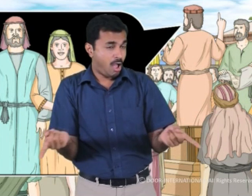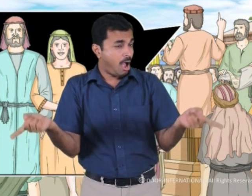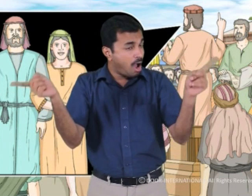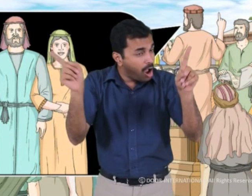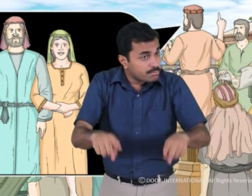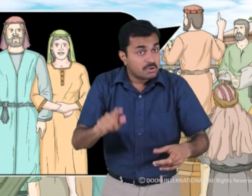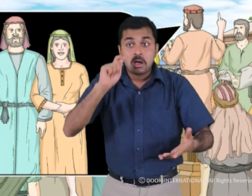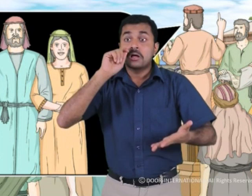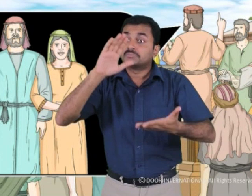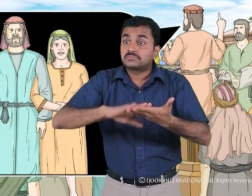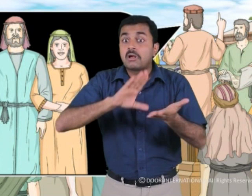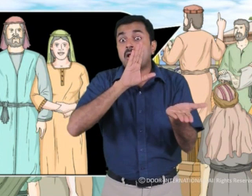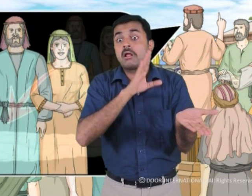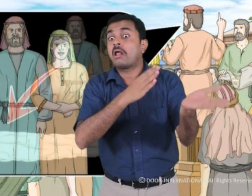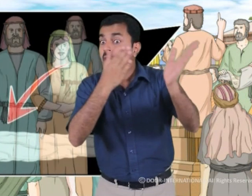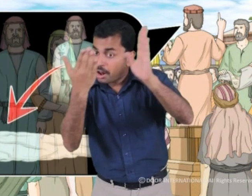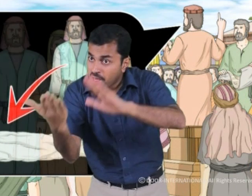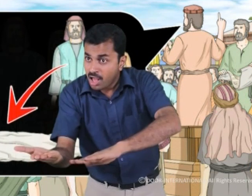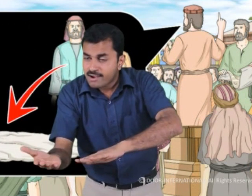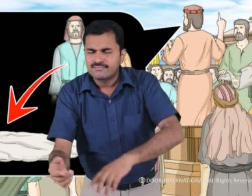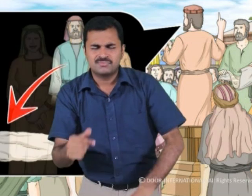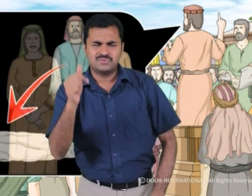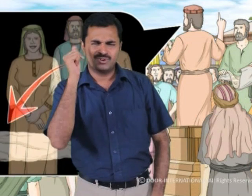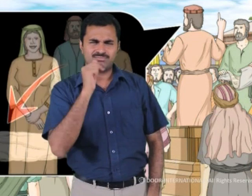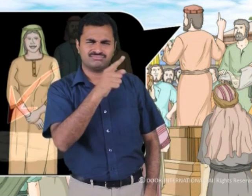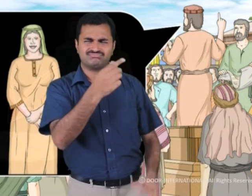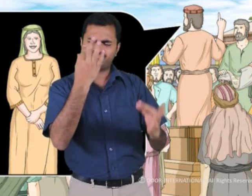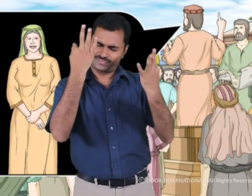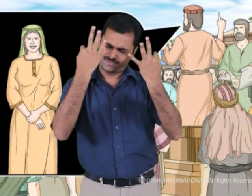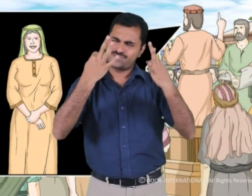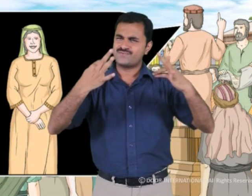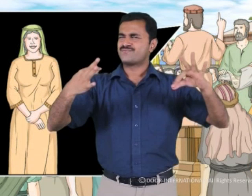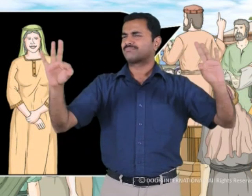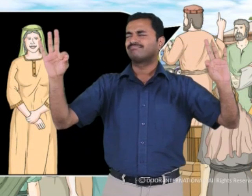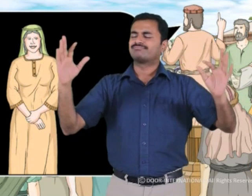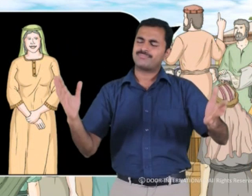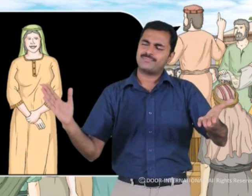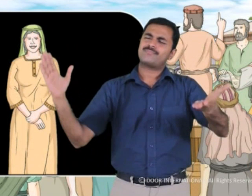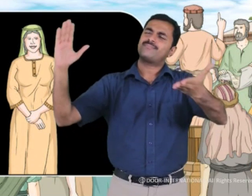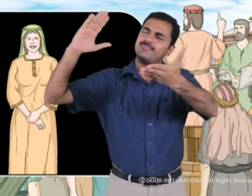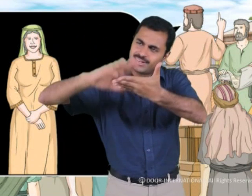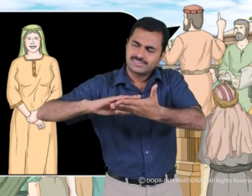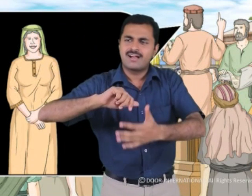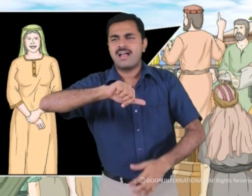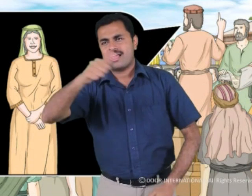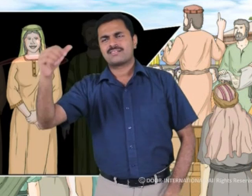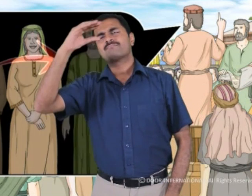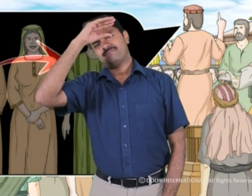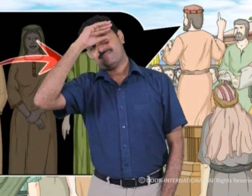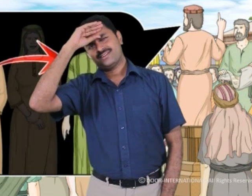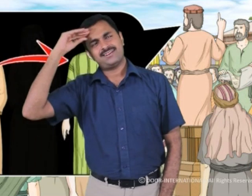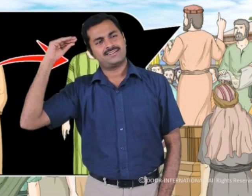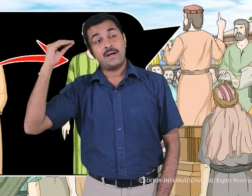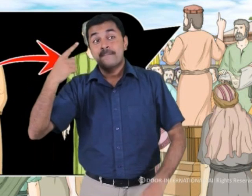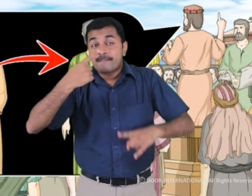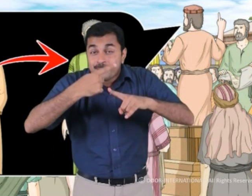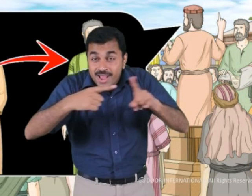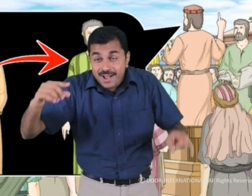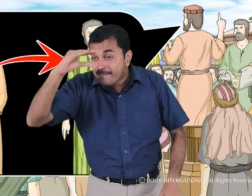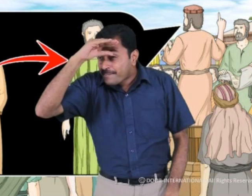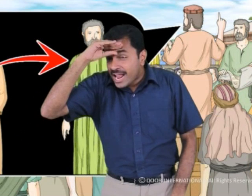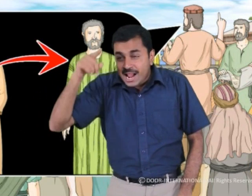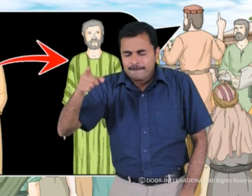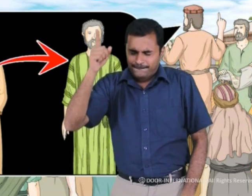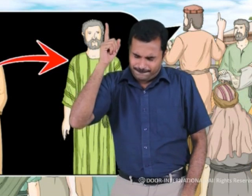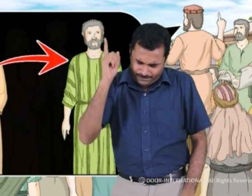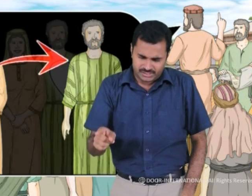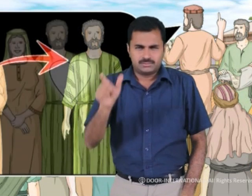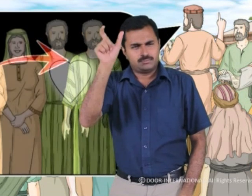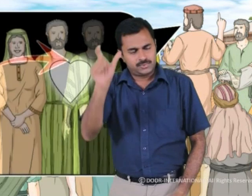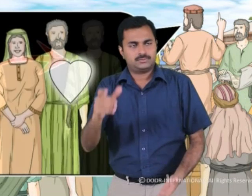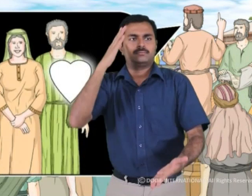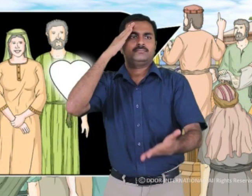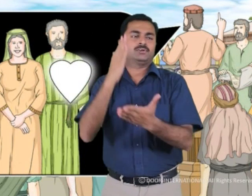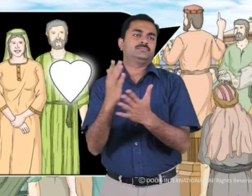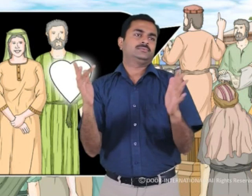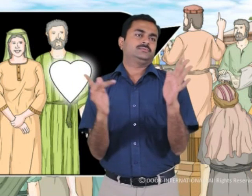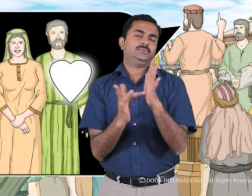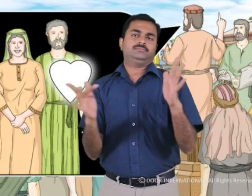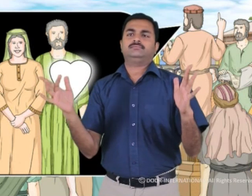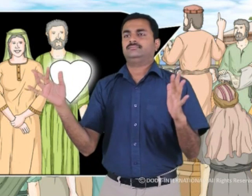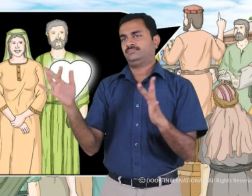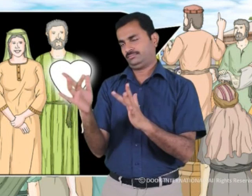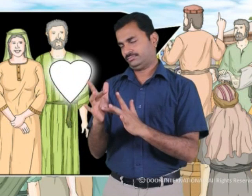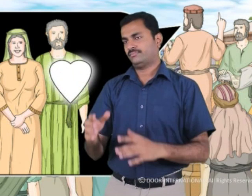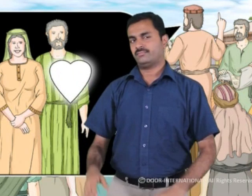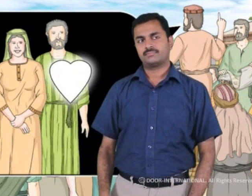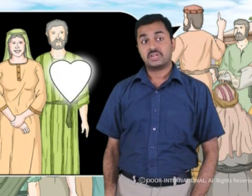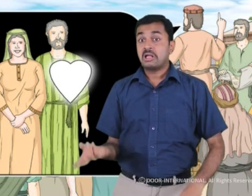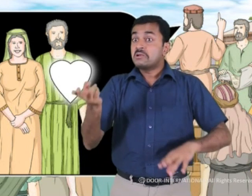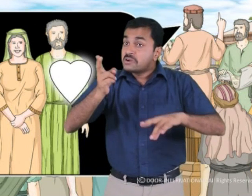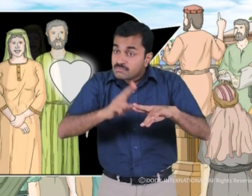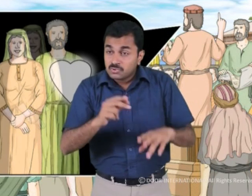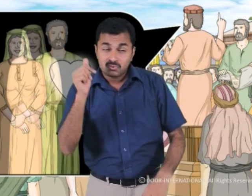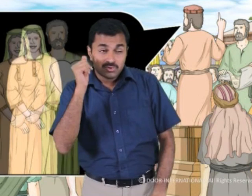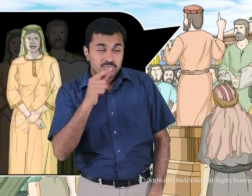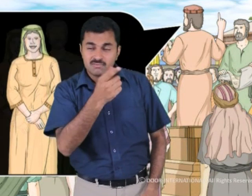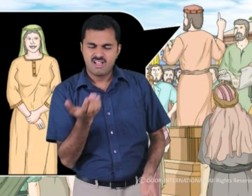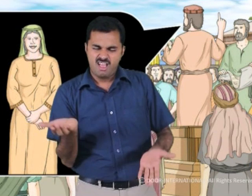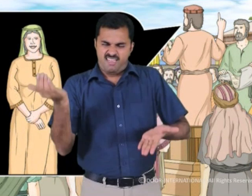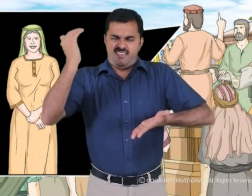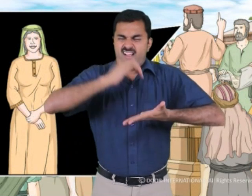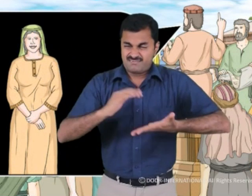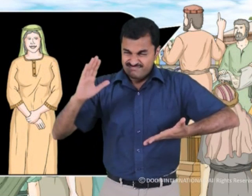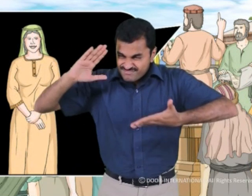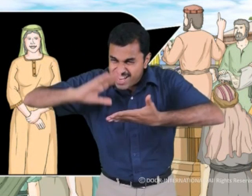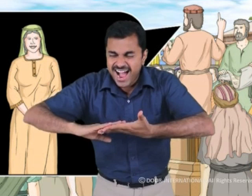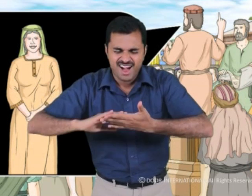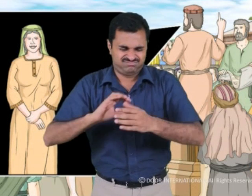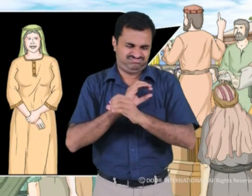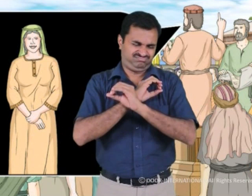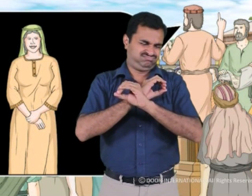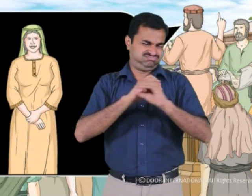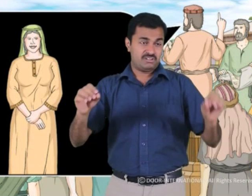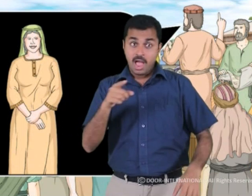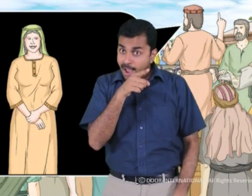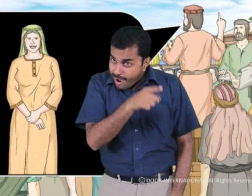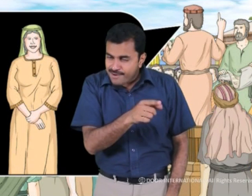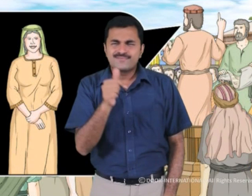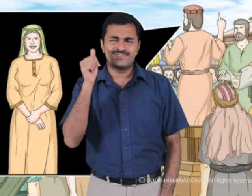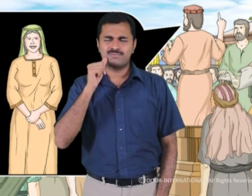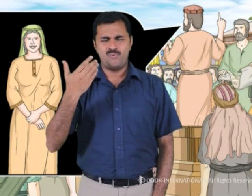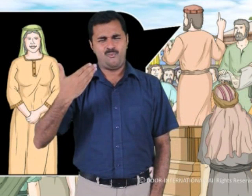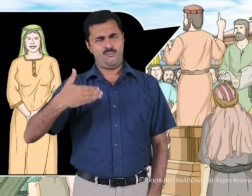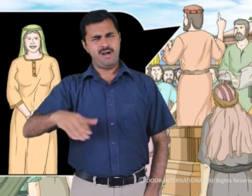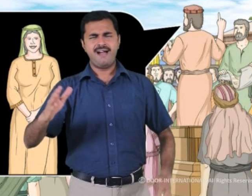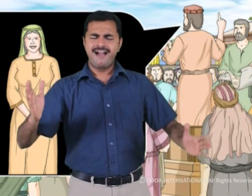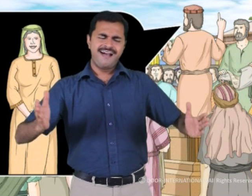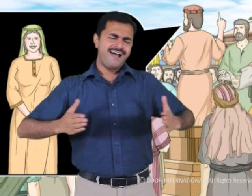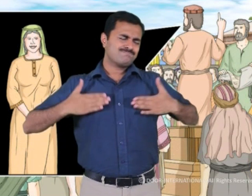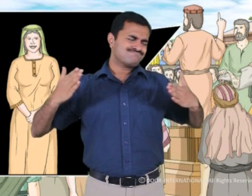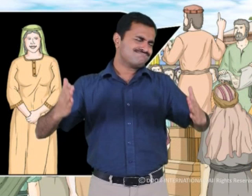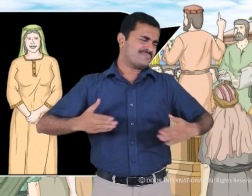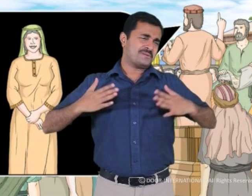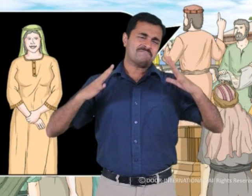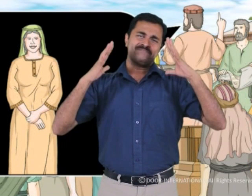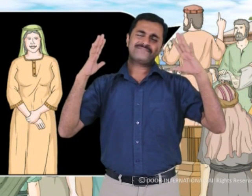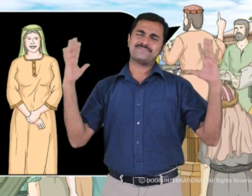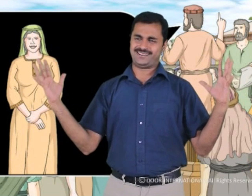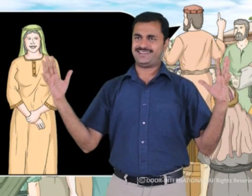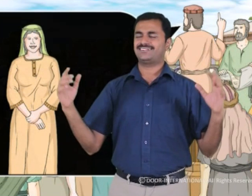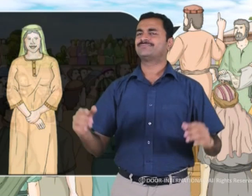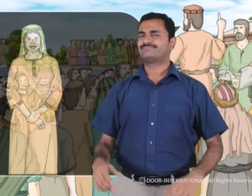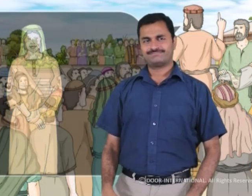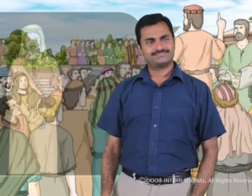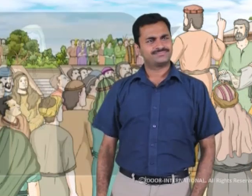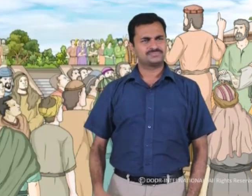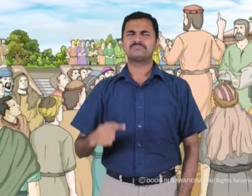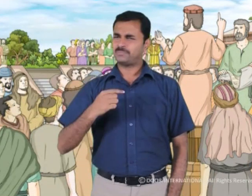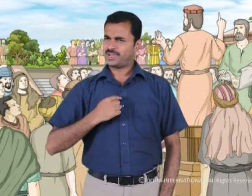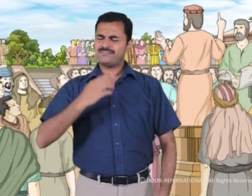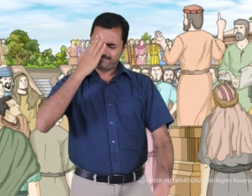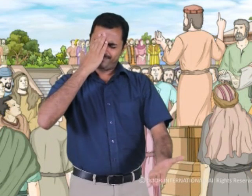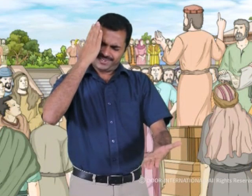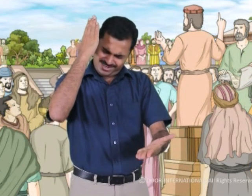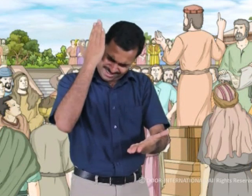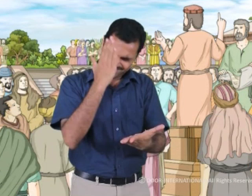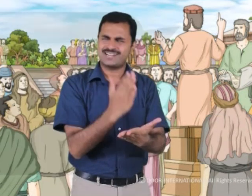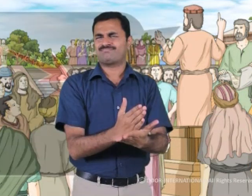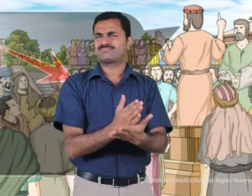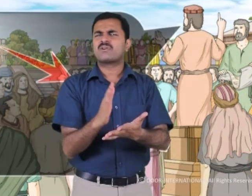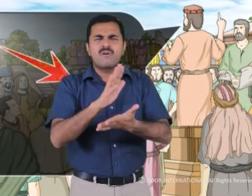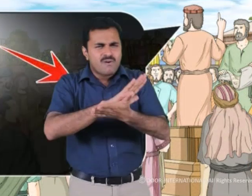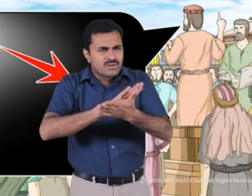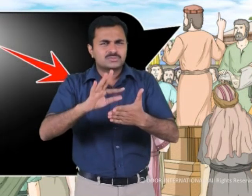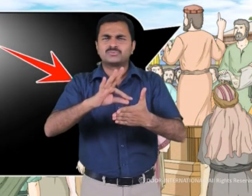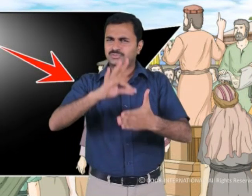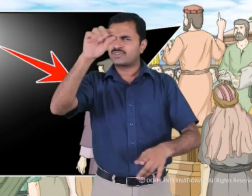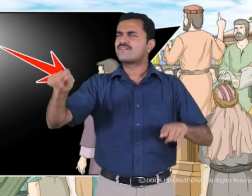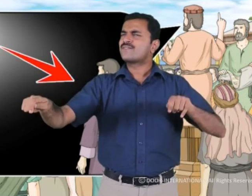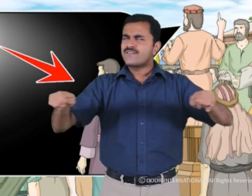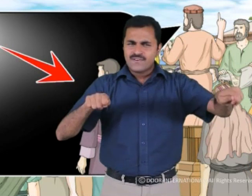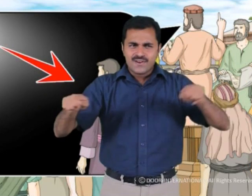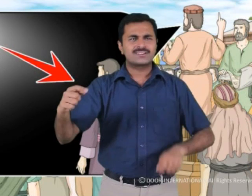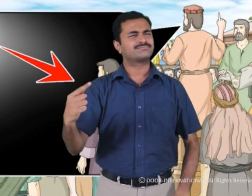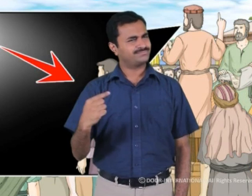But if her husband dies, she is free to marry anyone she wishes, as long as he belongs to the Lord. In my judgment, however, she is happier if she remains as she is.